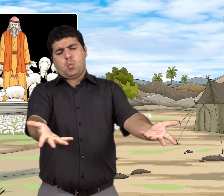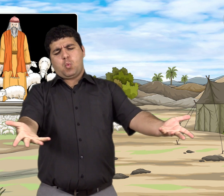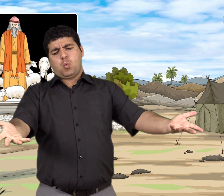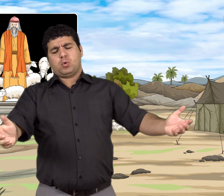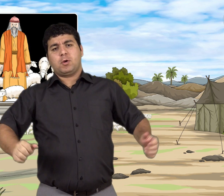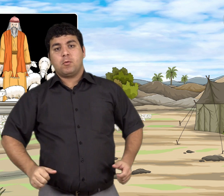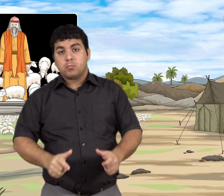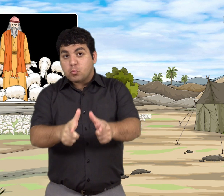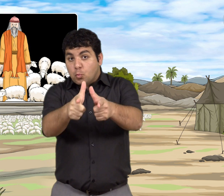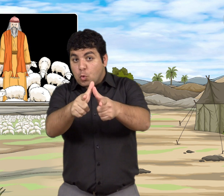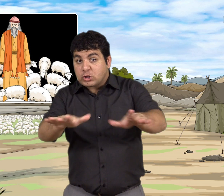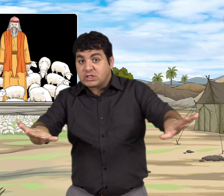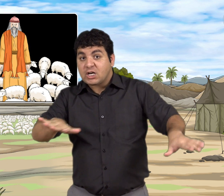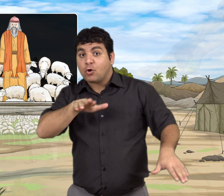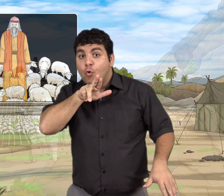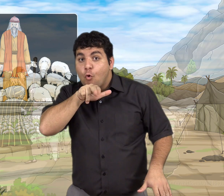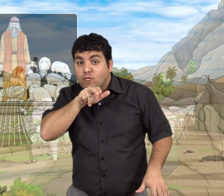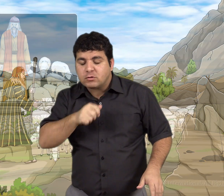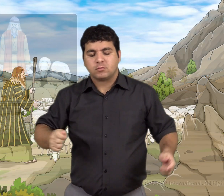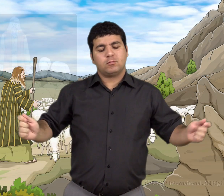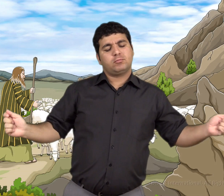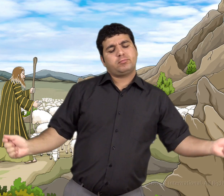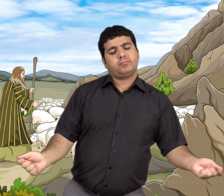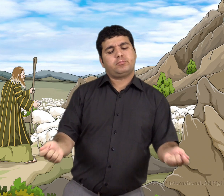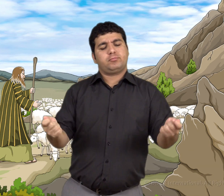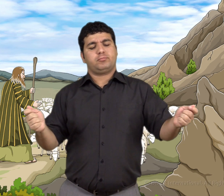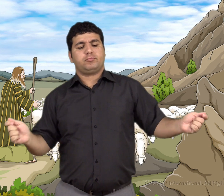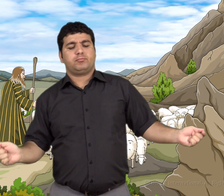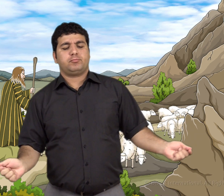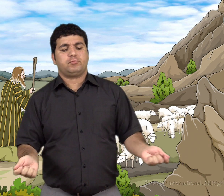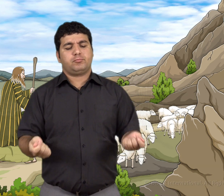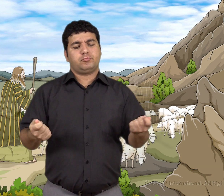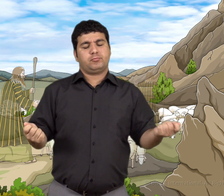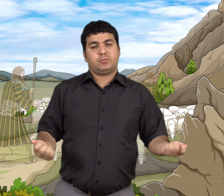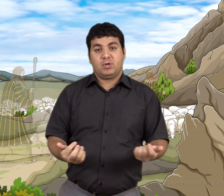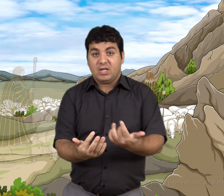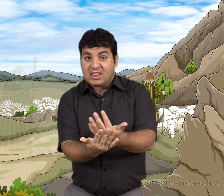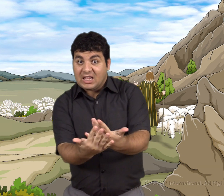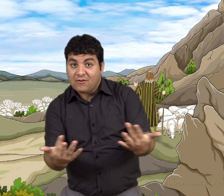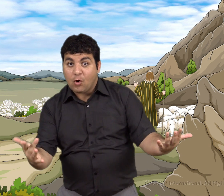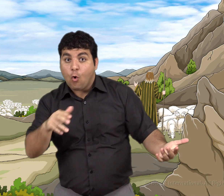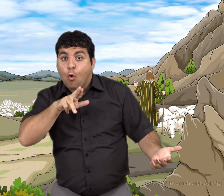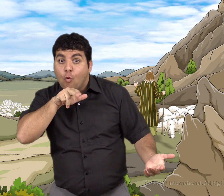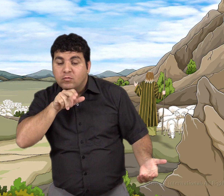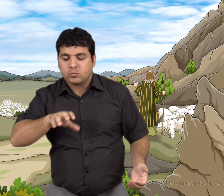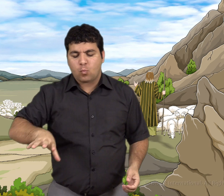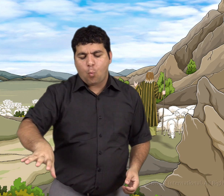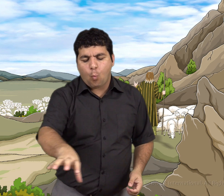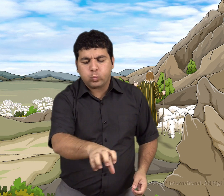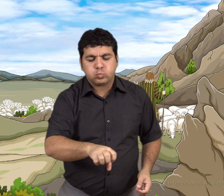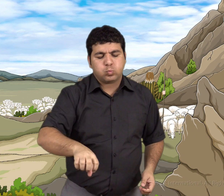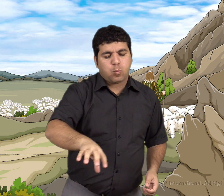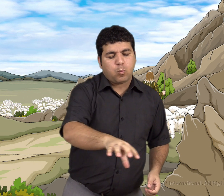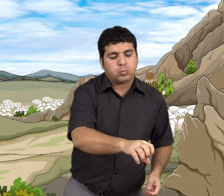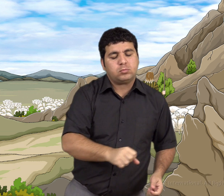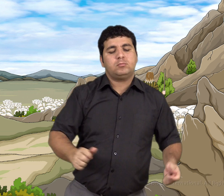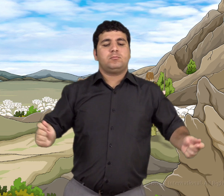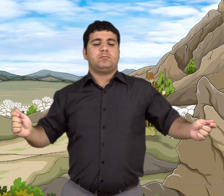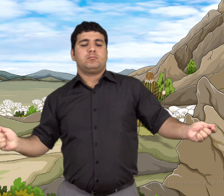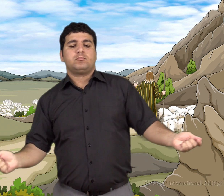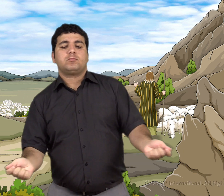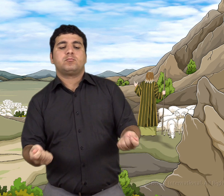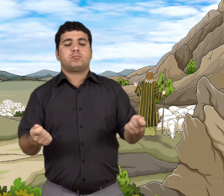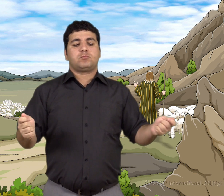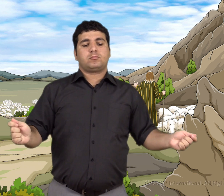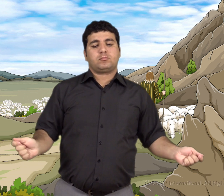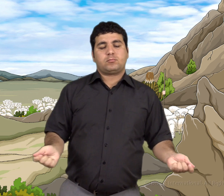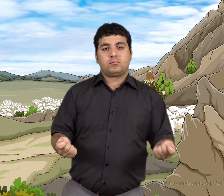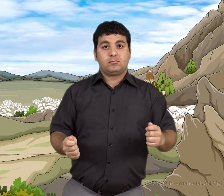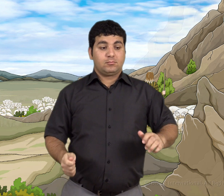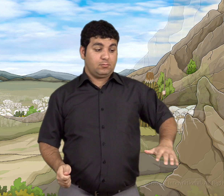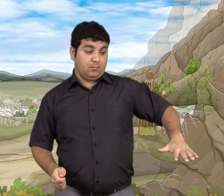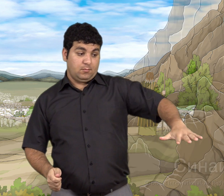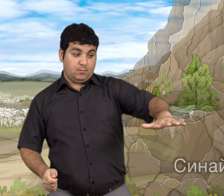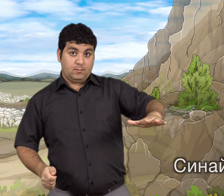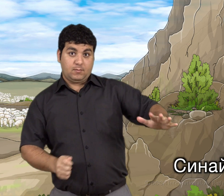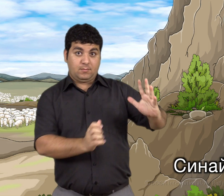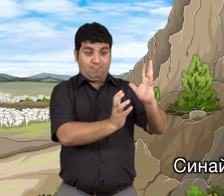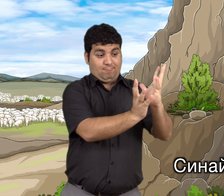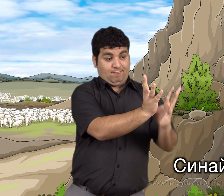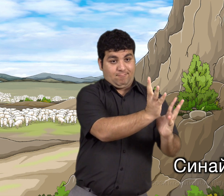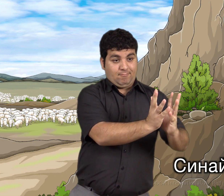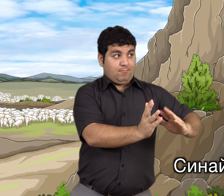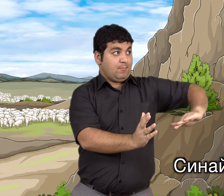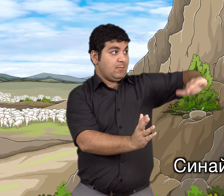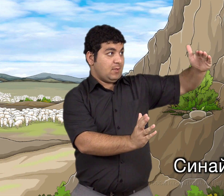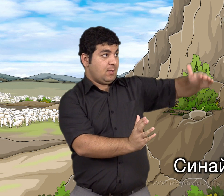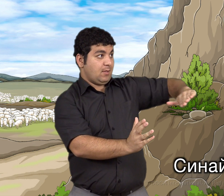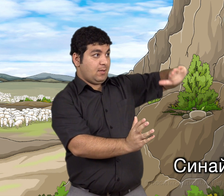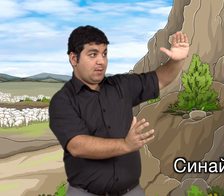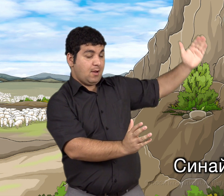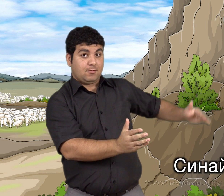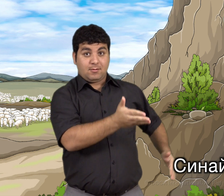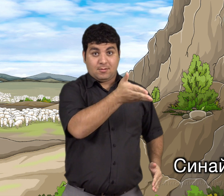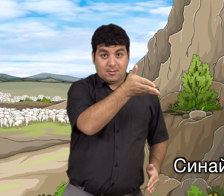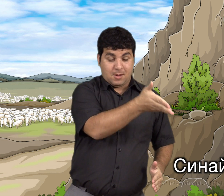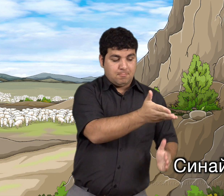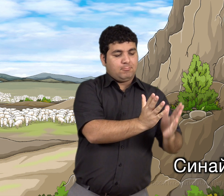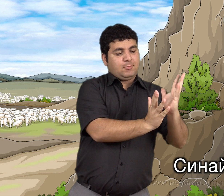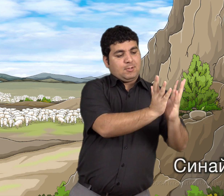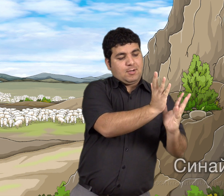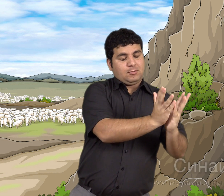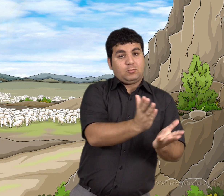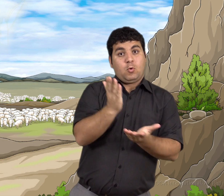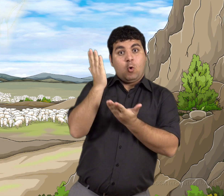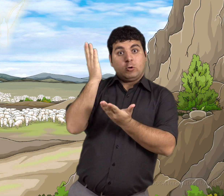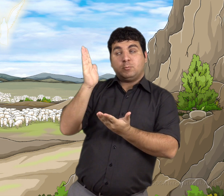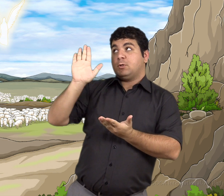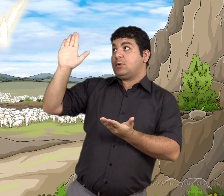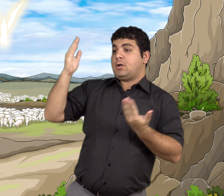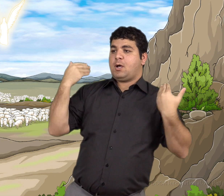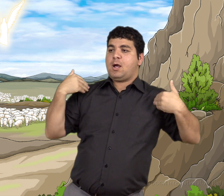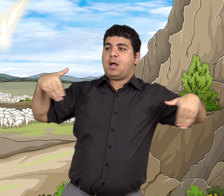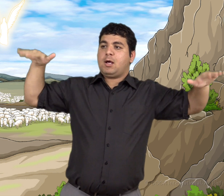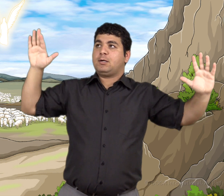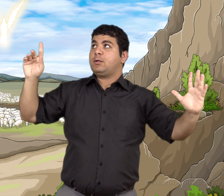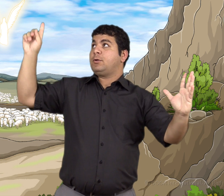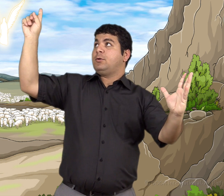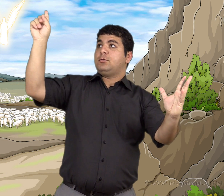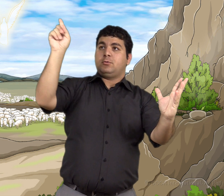He led the flock to the far side of the wilderness and came to Horeb, the mountain of God.